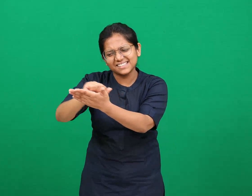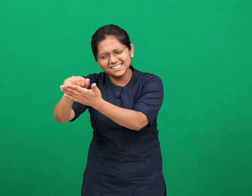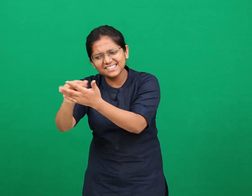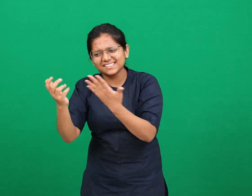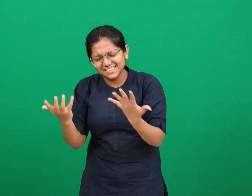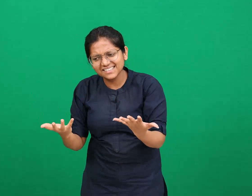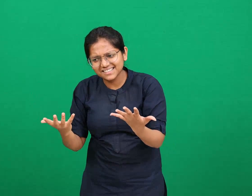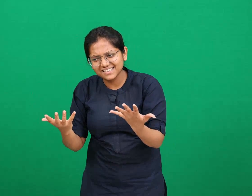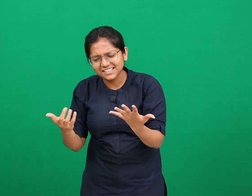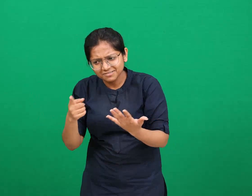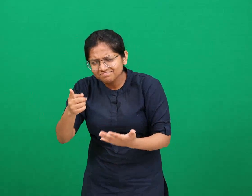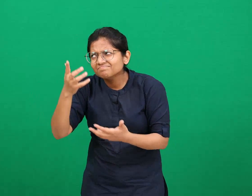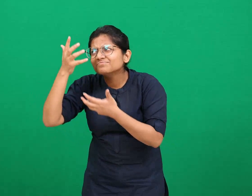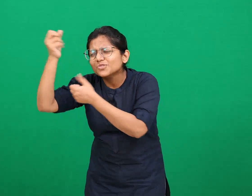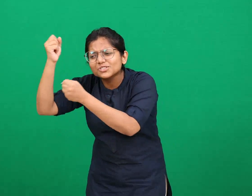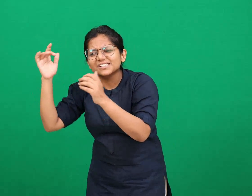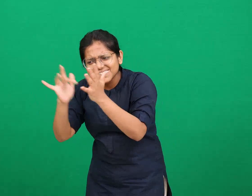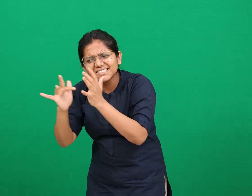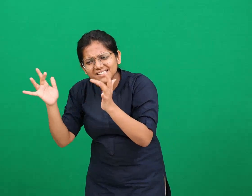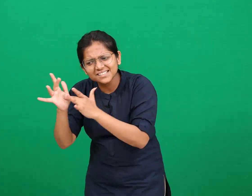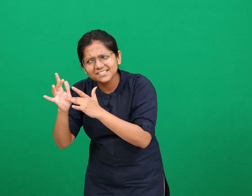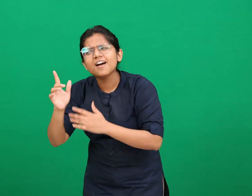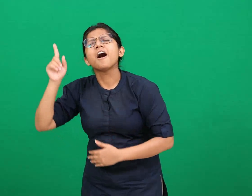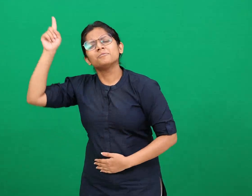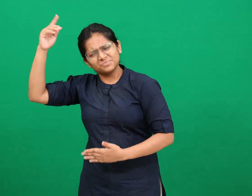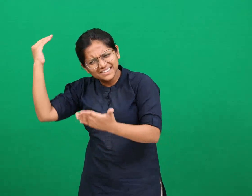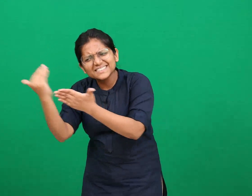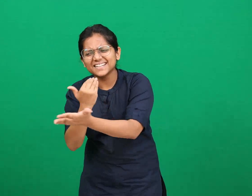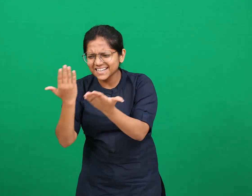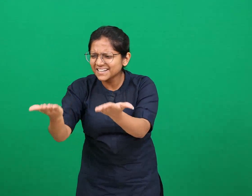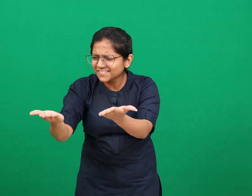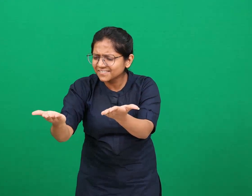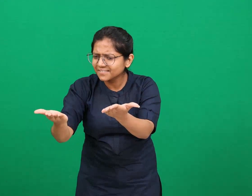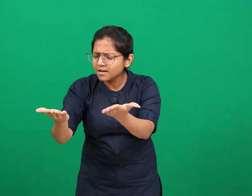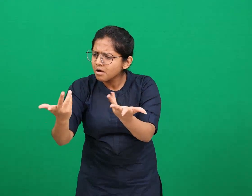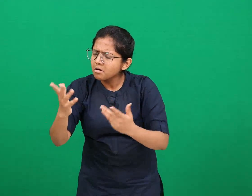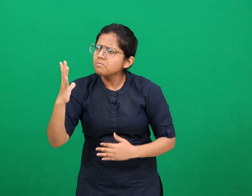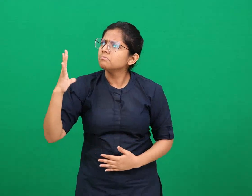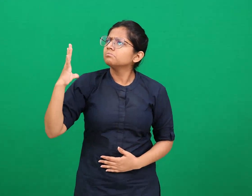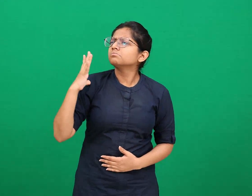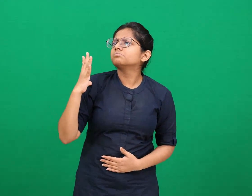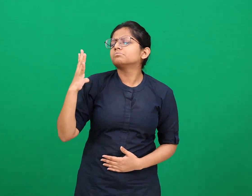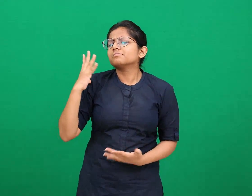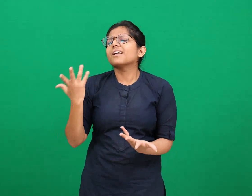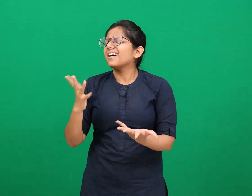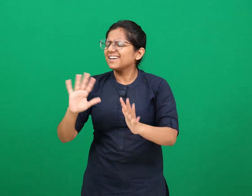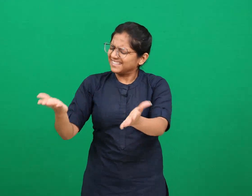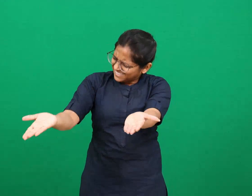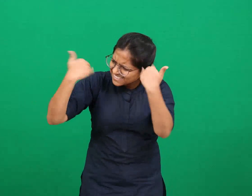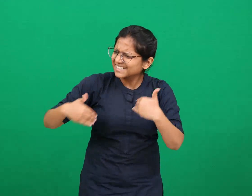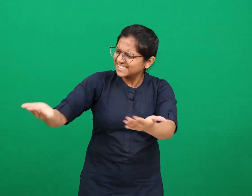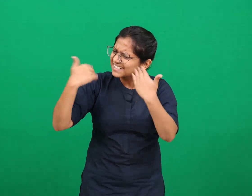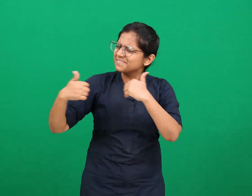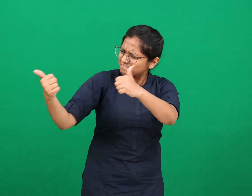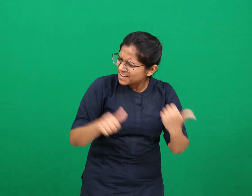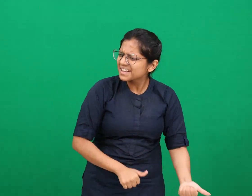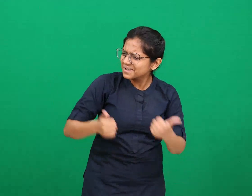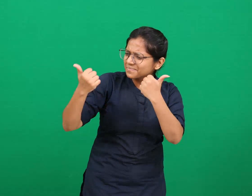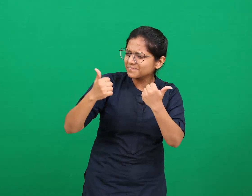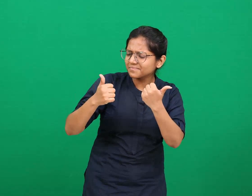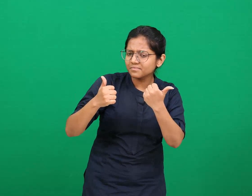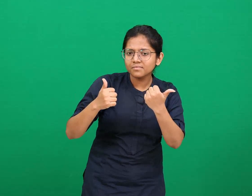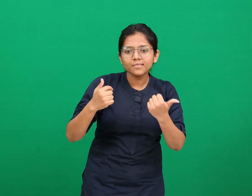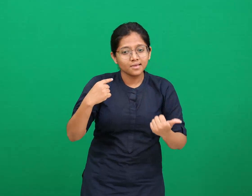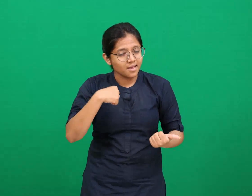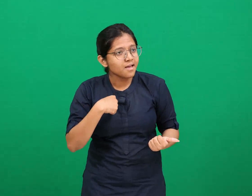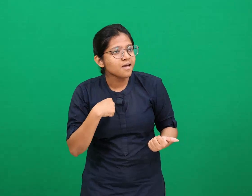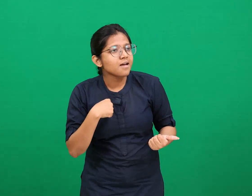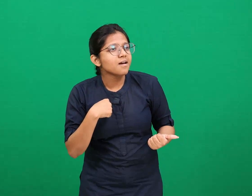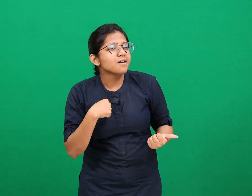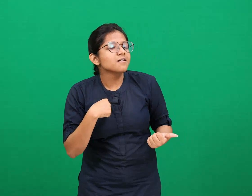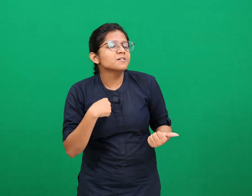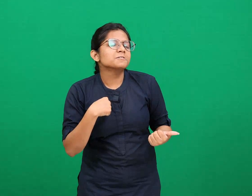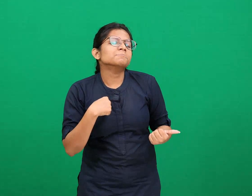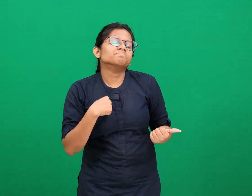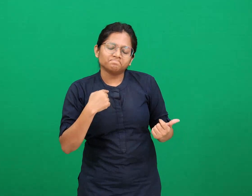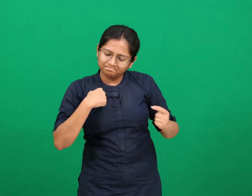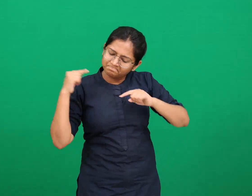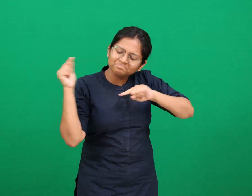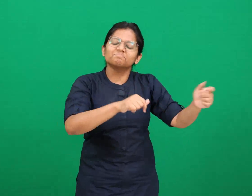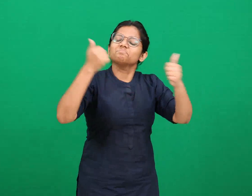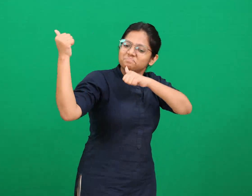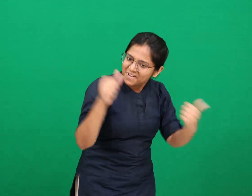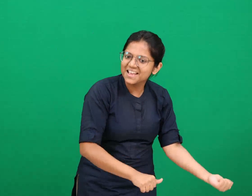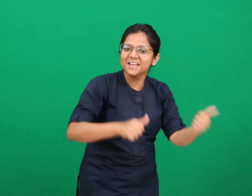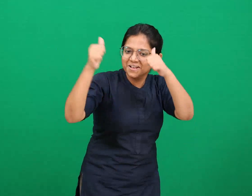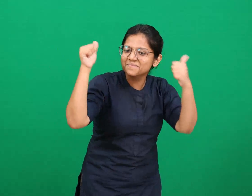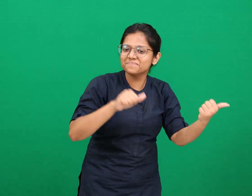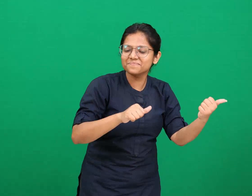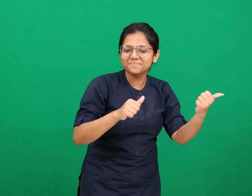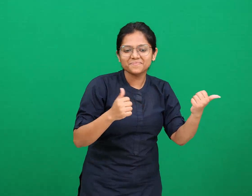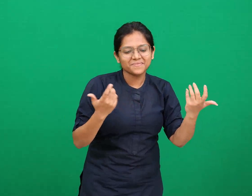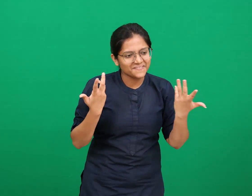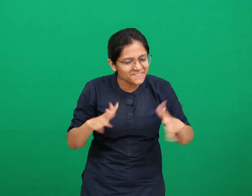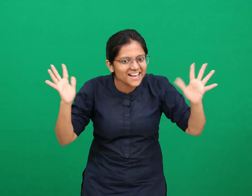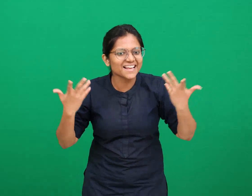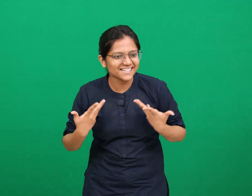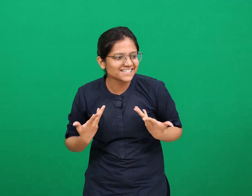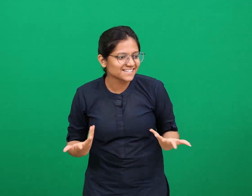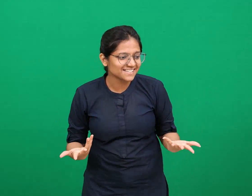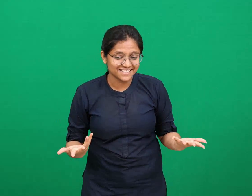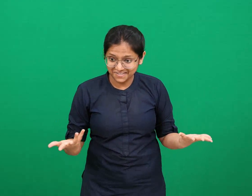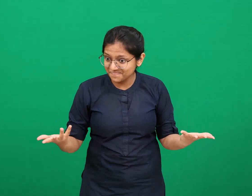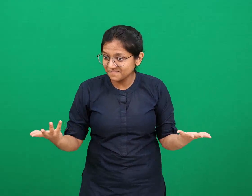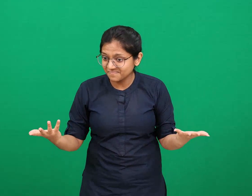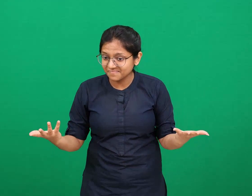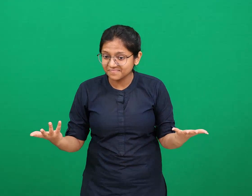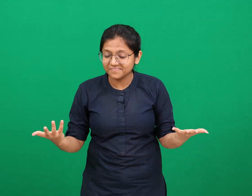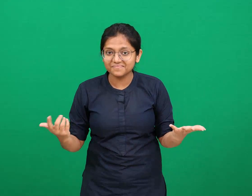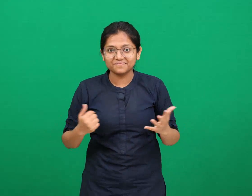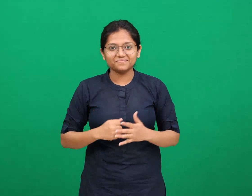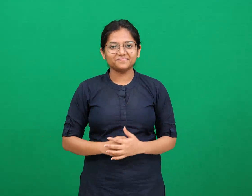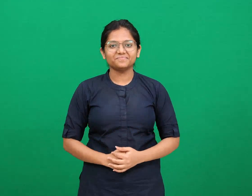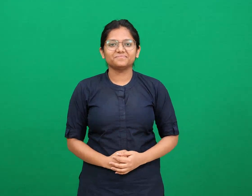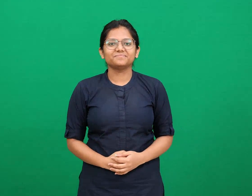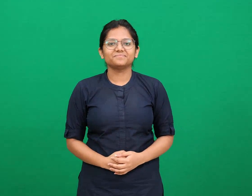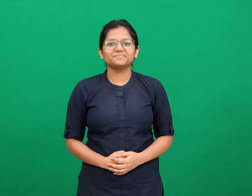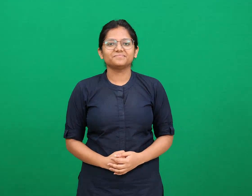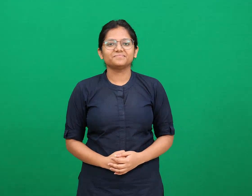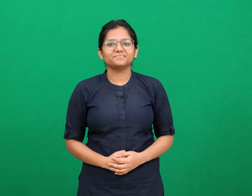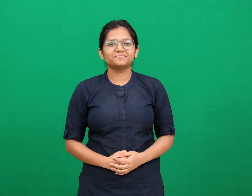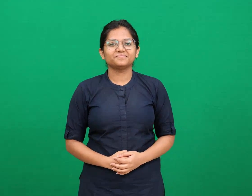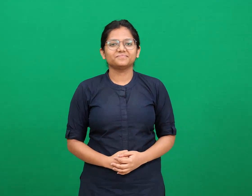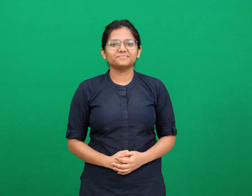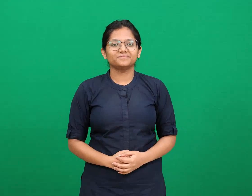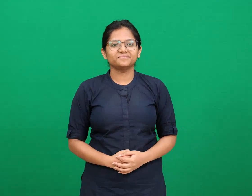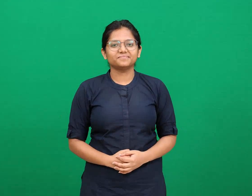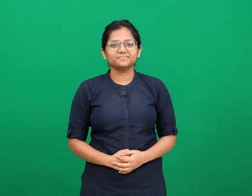Get up, be baptized, and wash your sins away, calling on His name.'